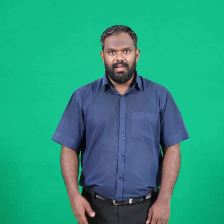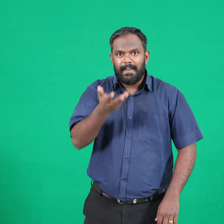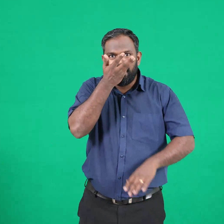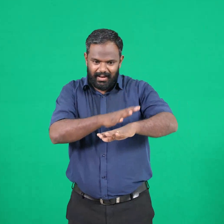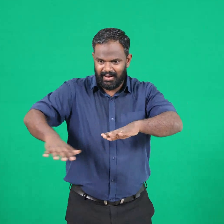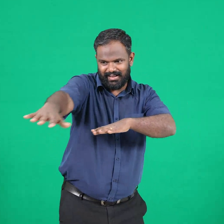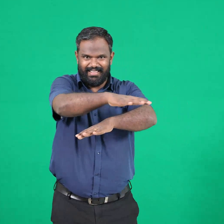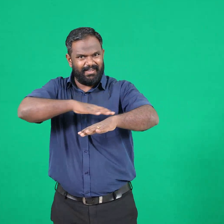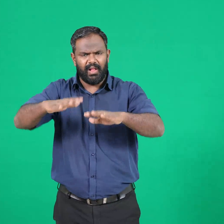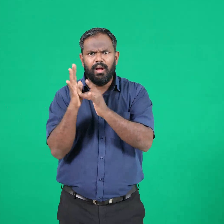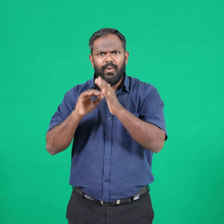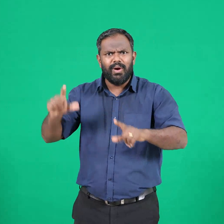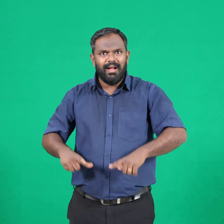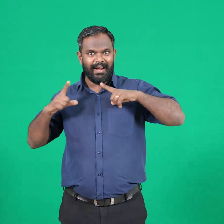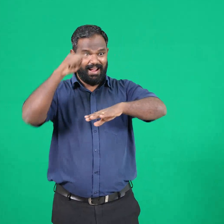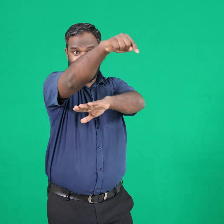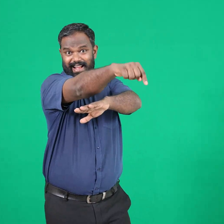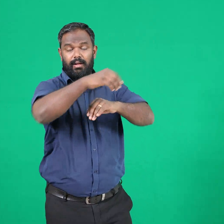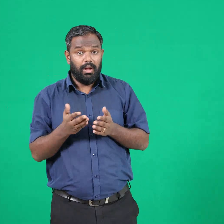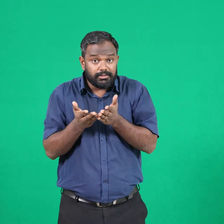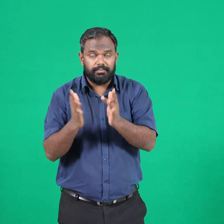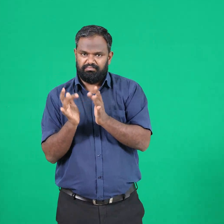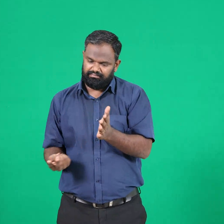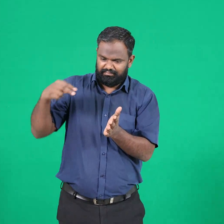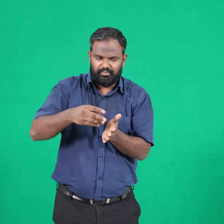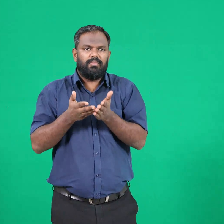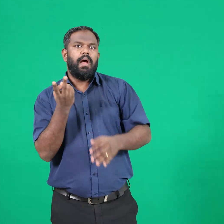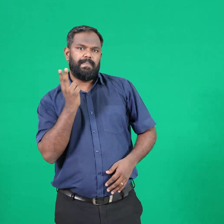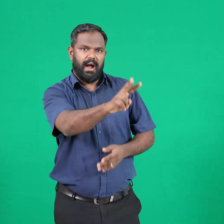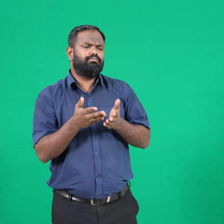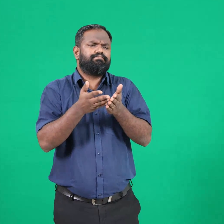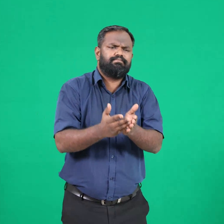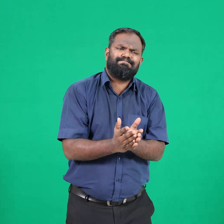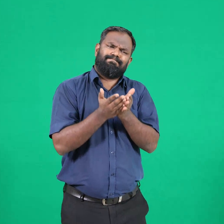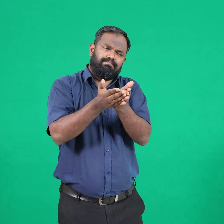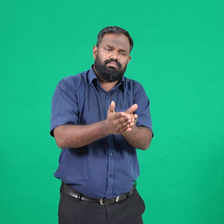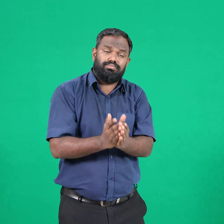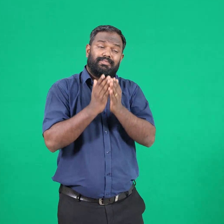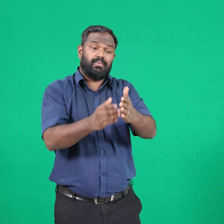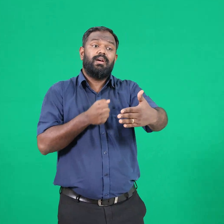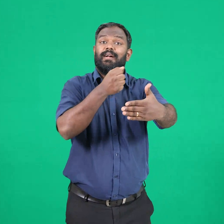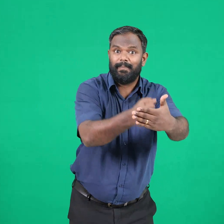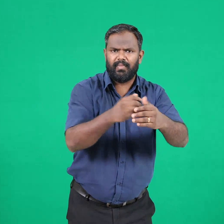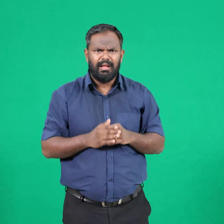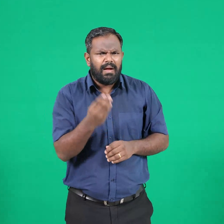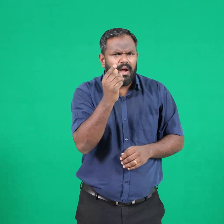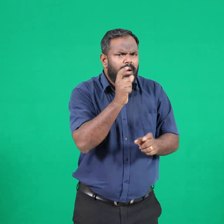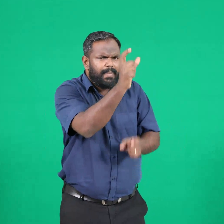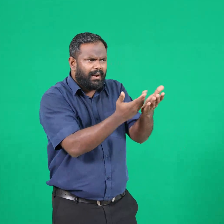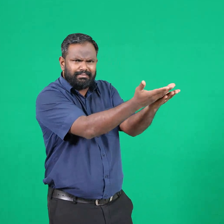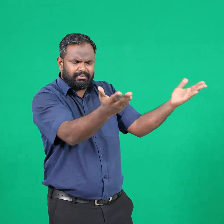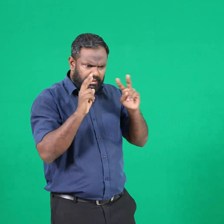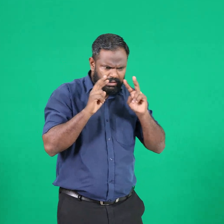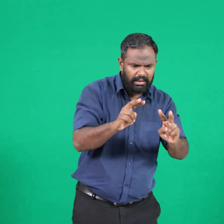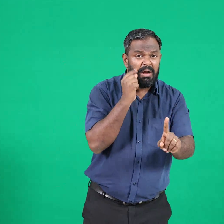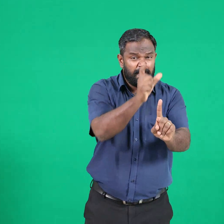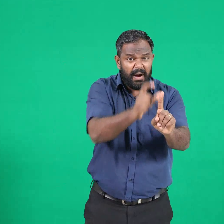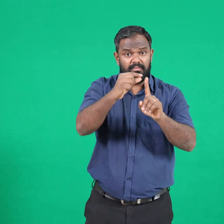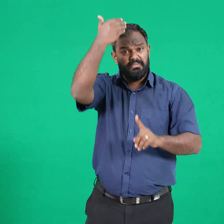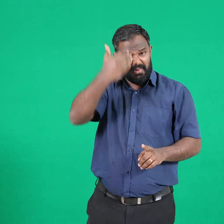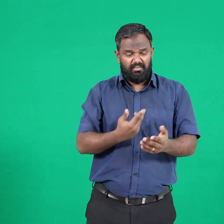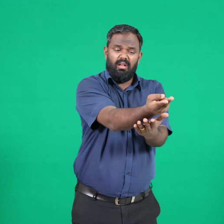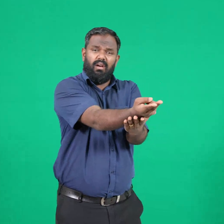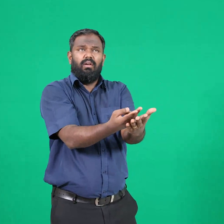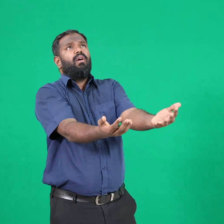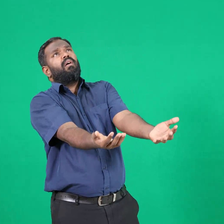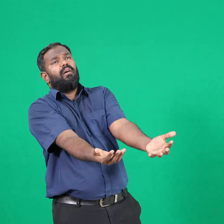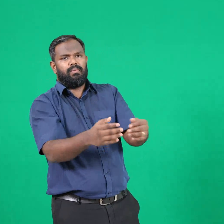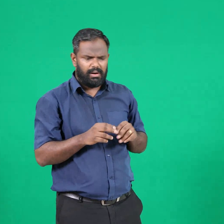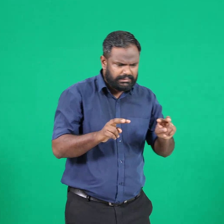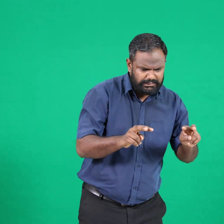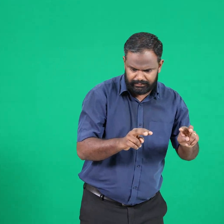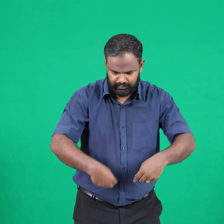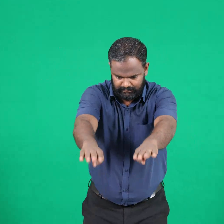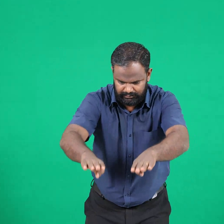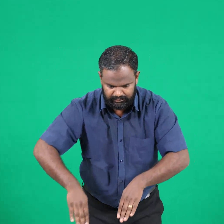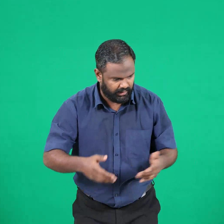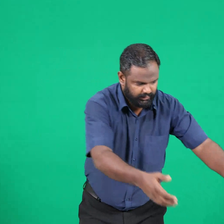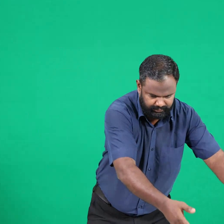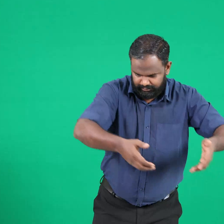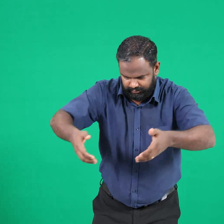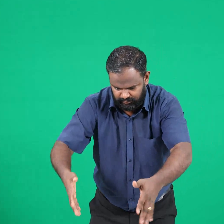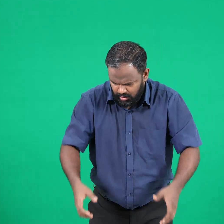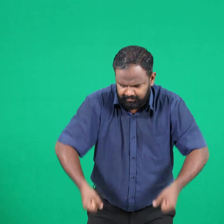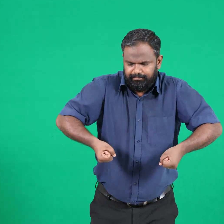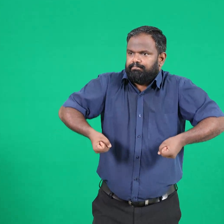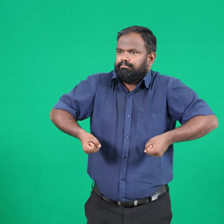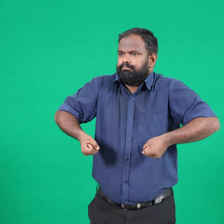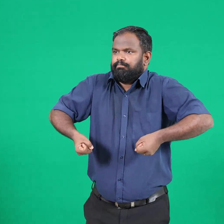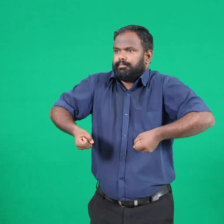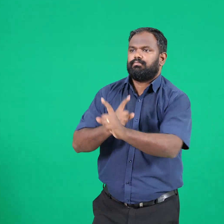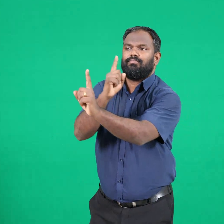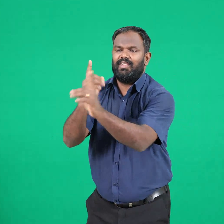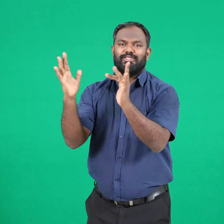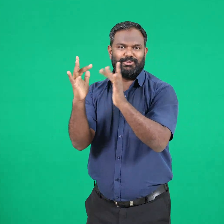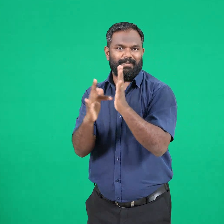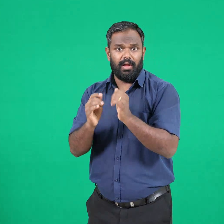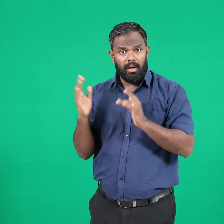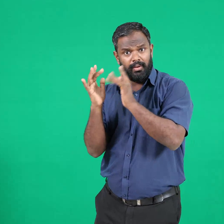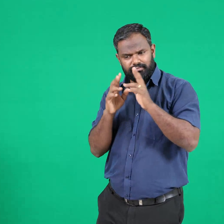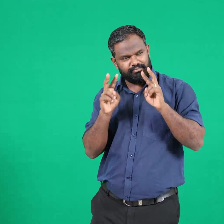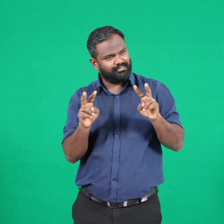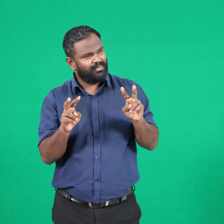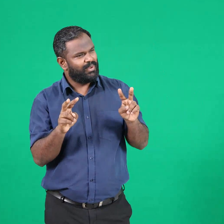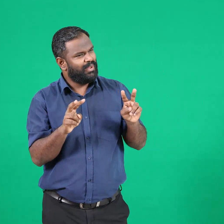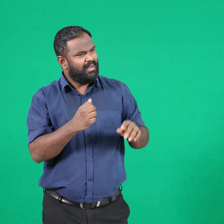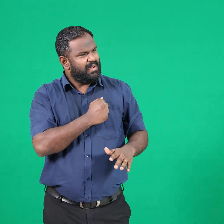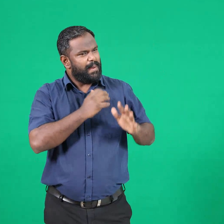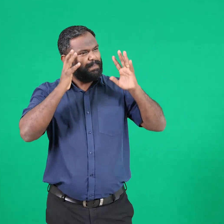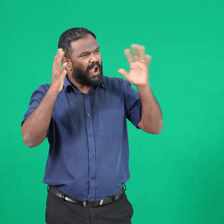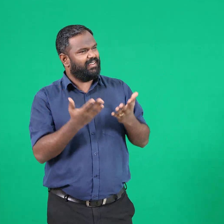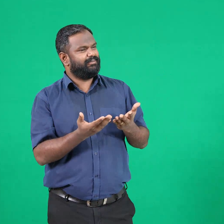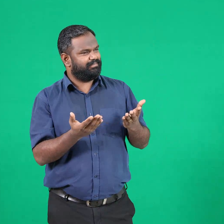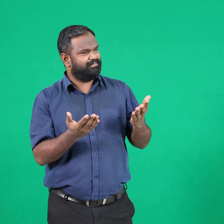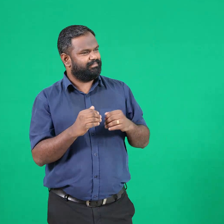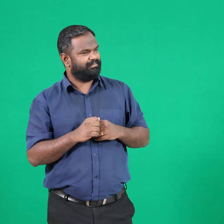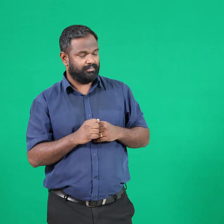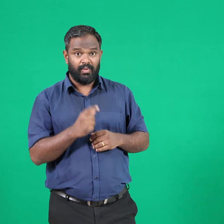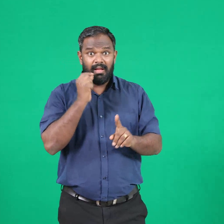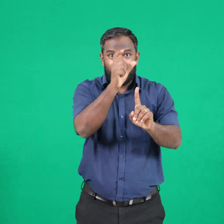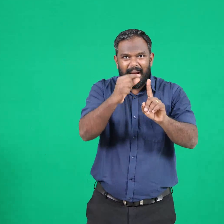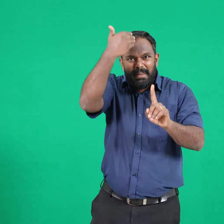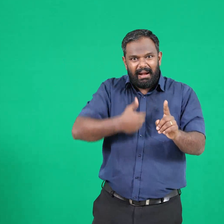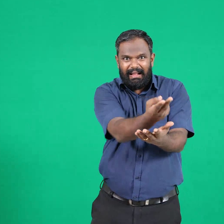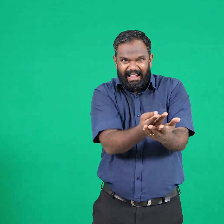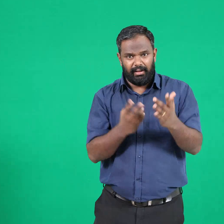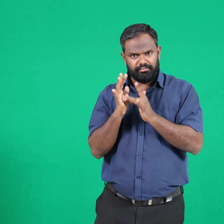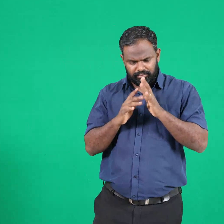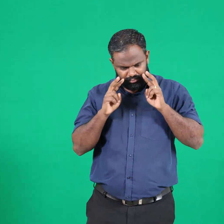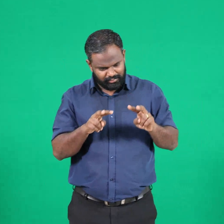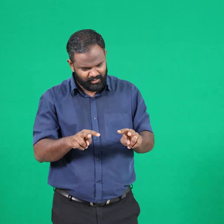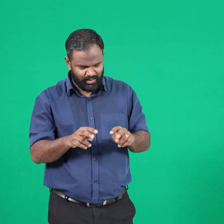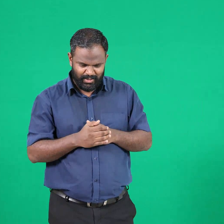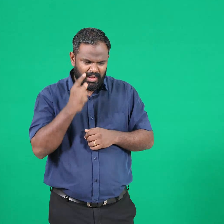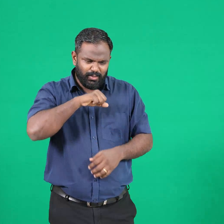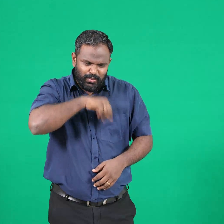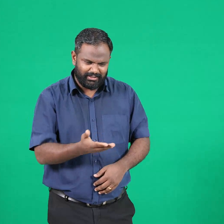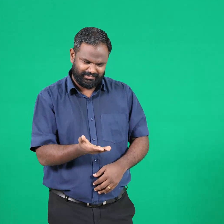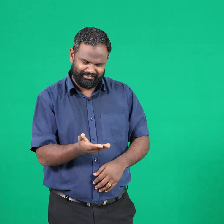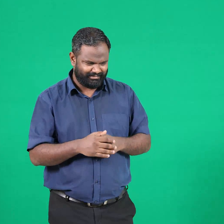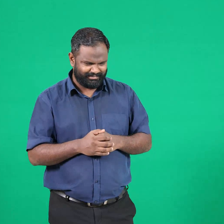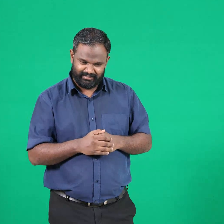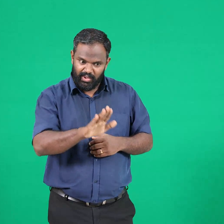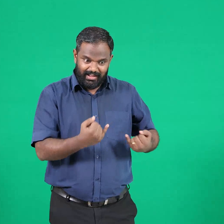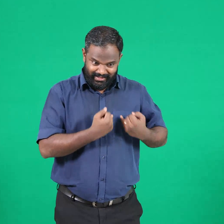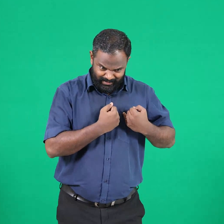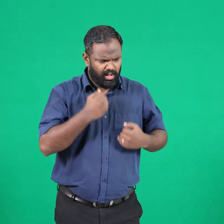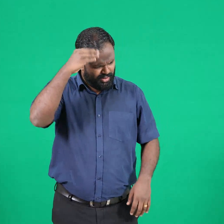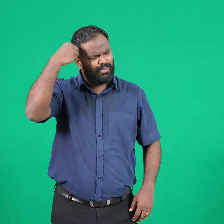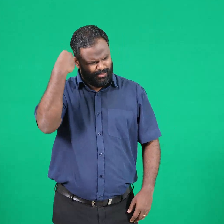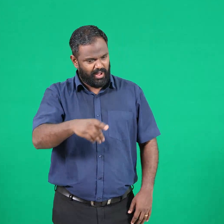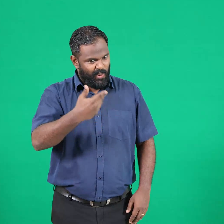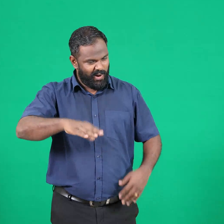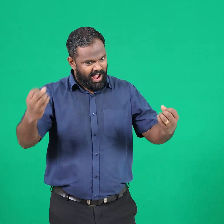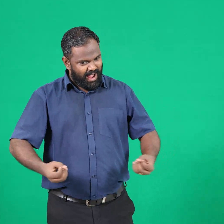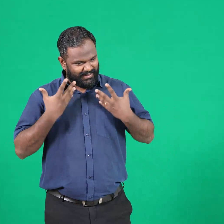Jesus got into a boat, crossed over, and came to His own town. Just then some men brought to Him a paralytic lying on a mat. When Jesus saw their faith, He said to the paralytic, "Take courage, son; your sins are forgiven."